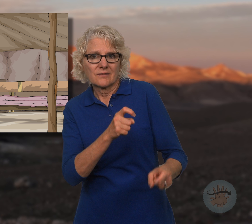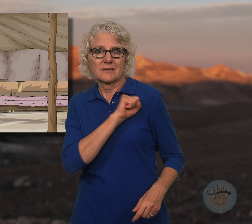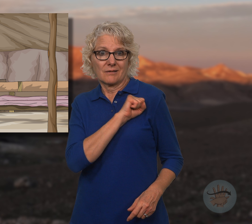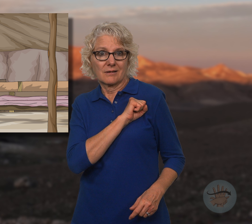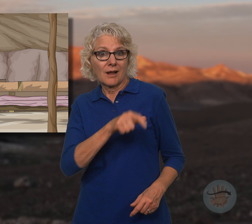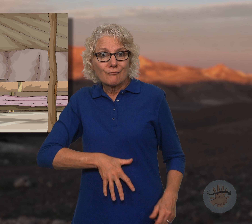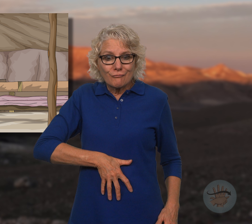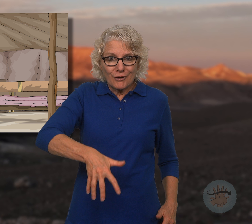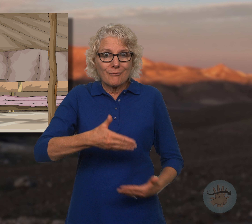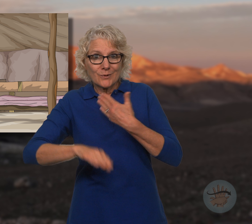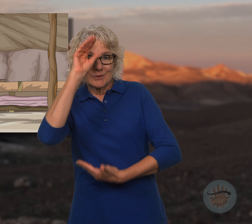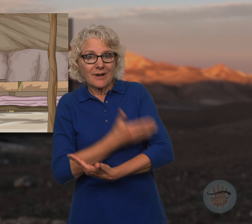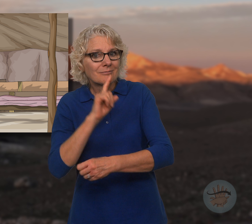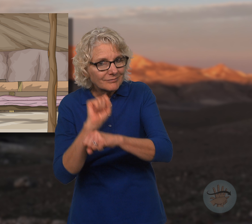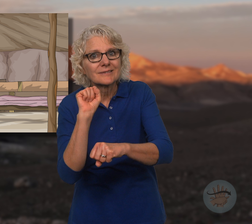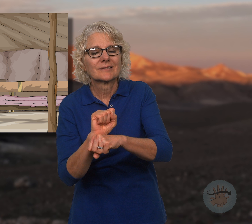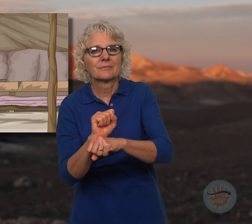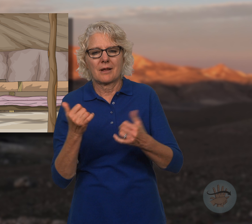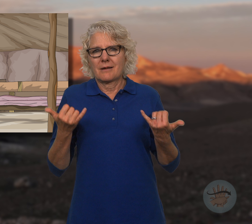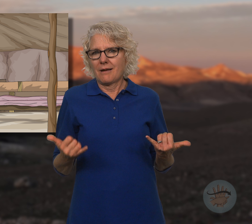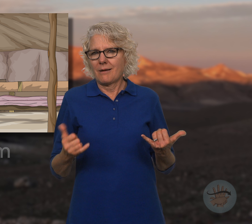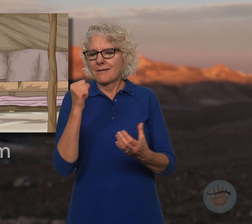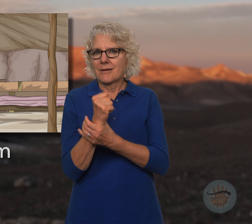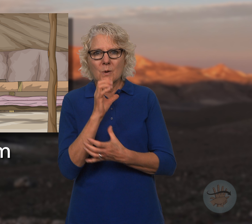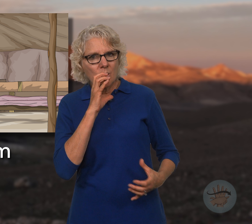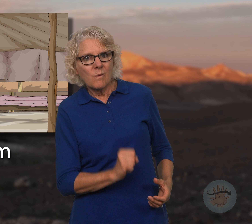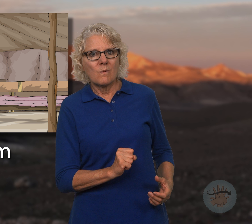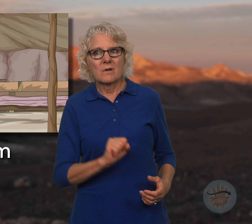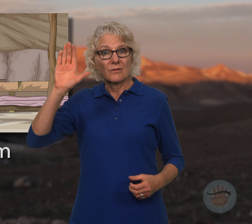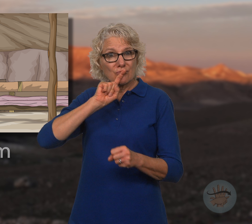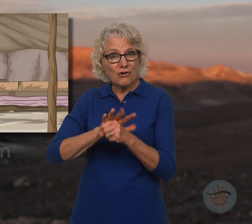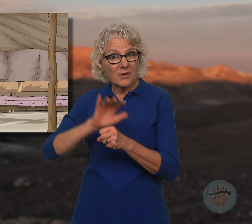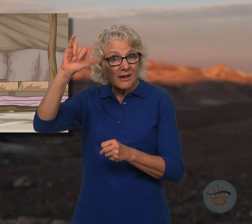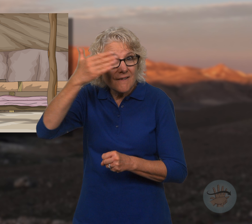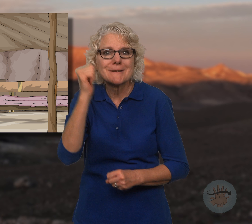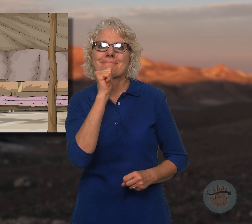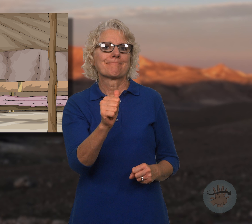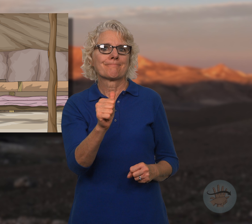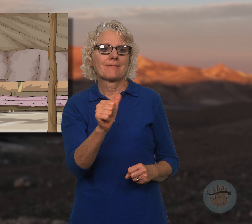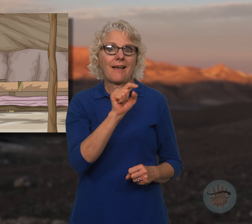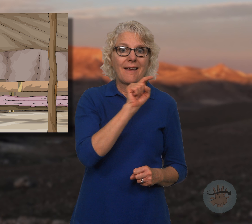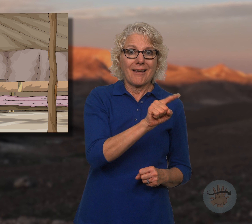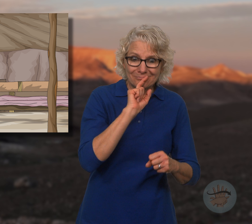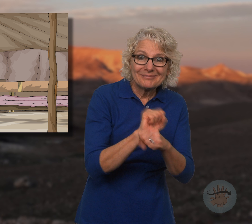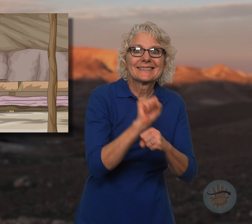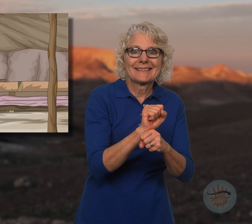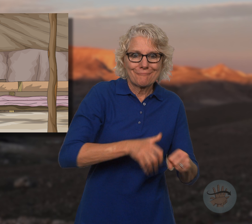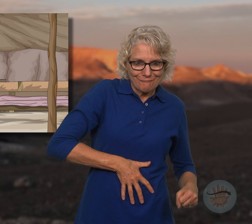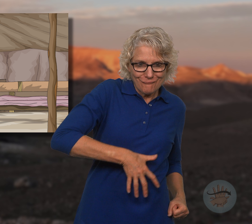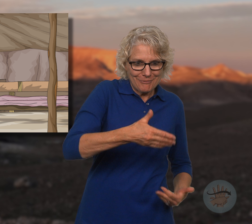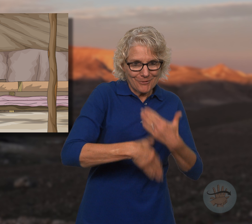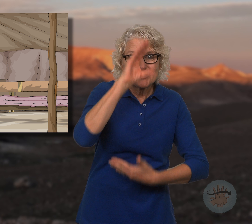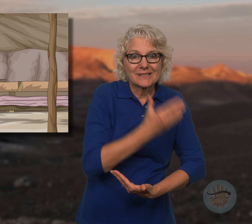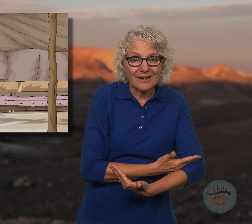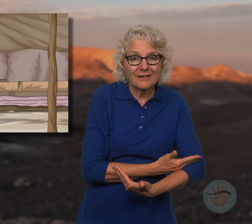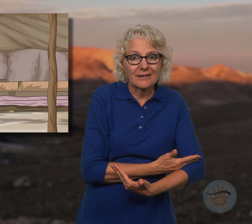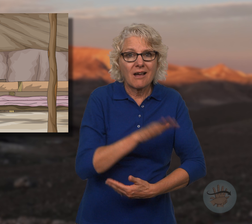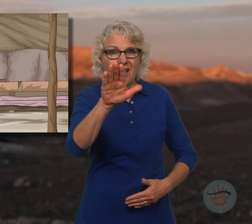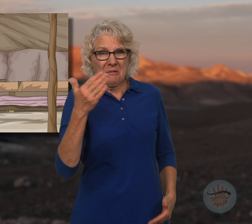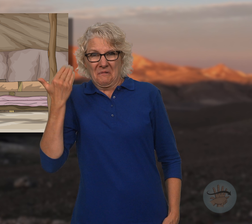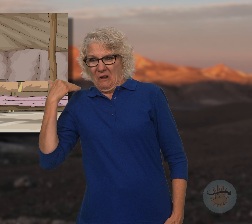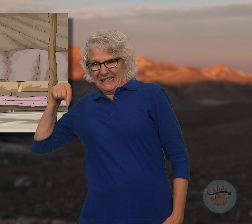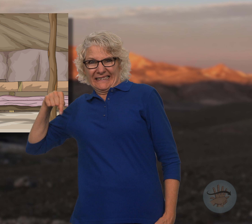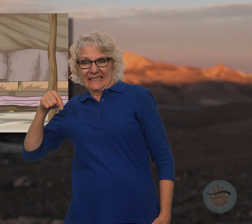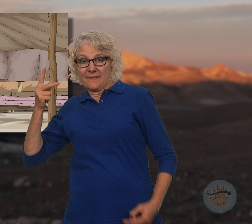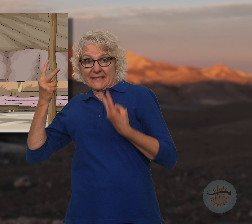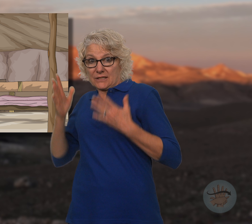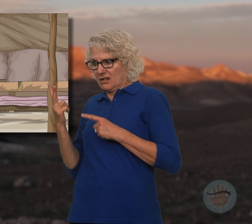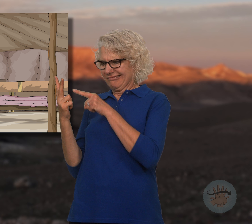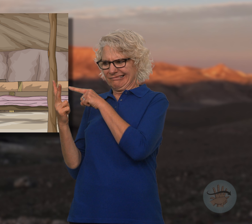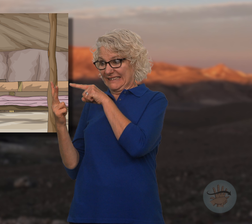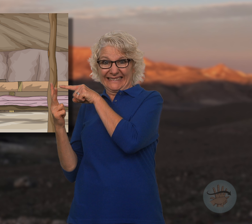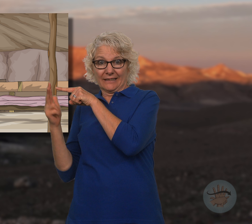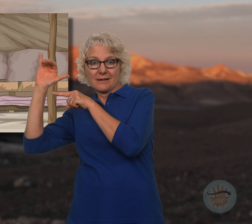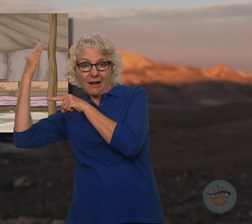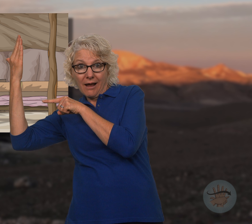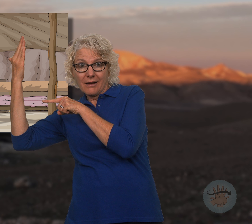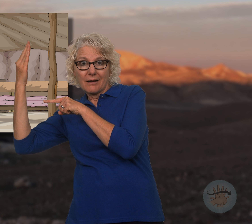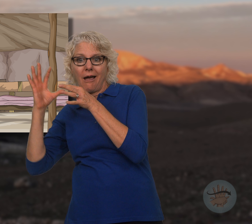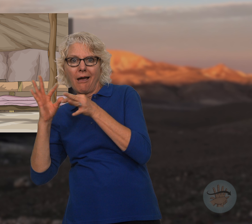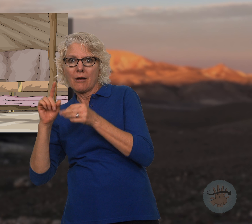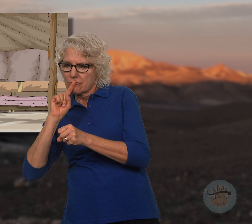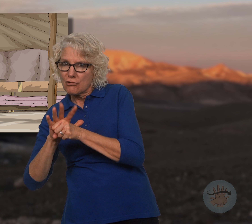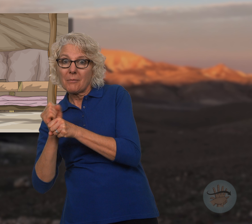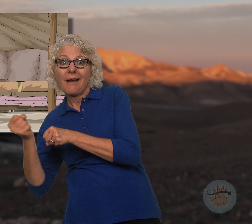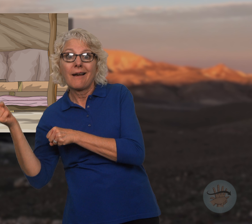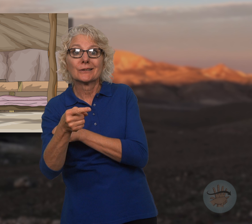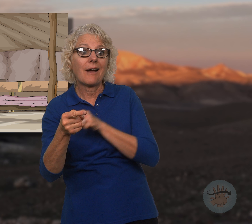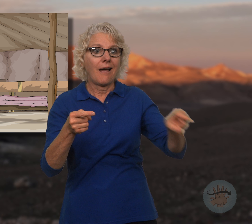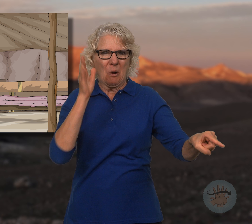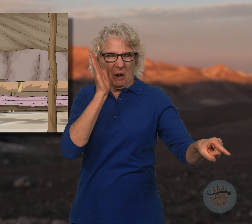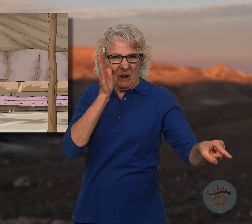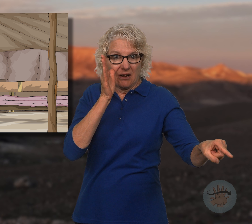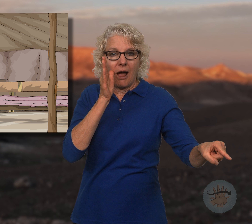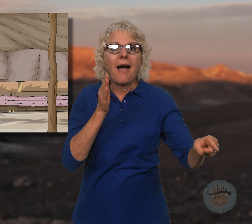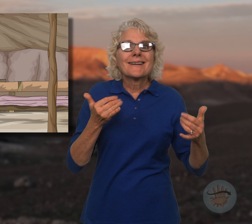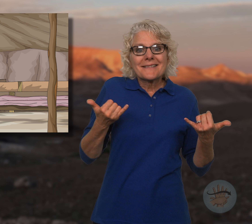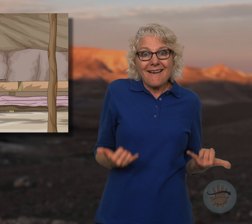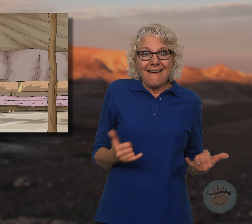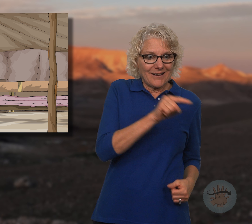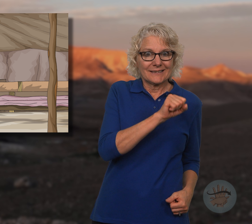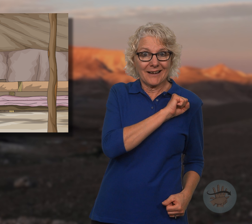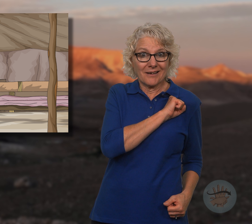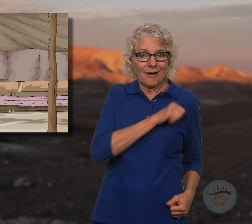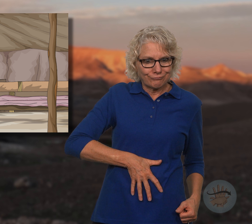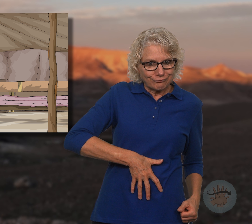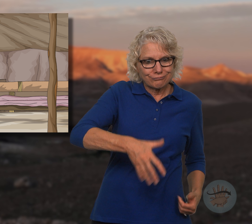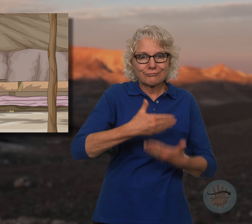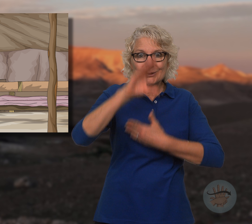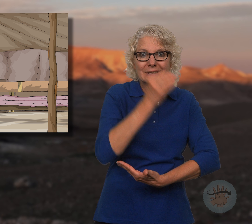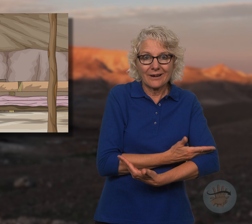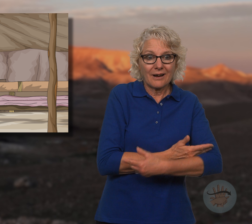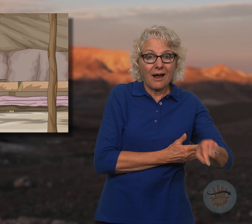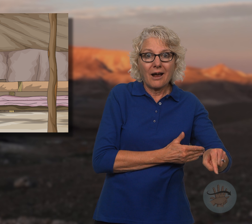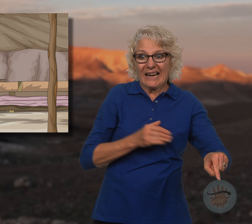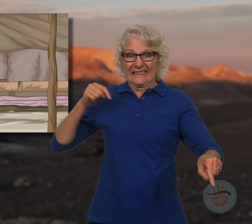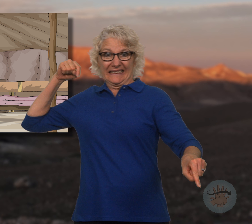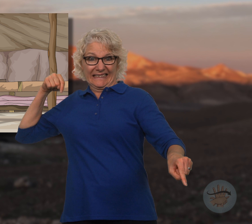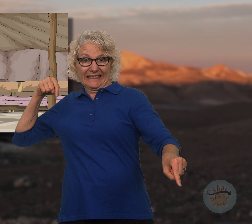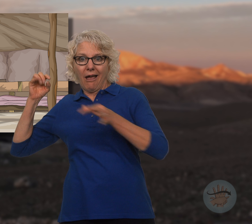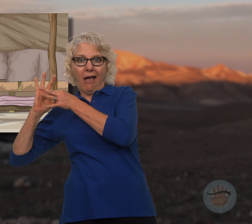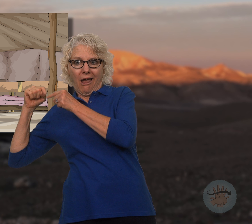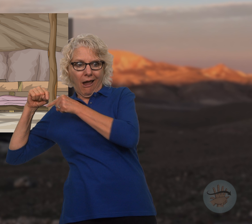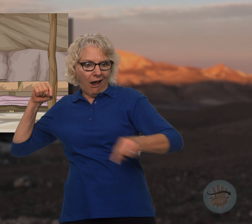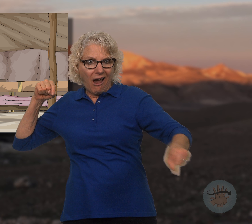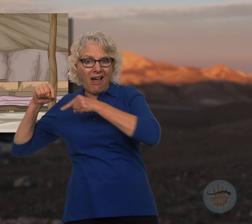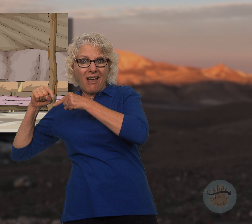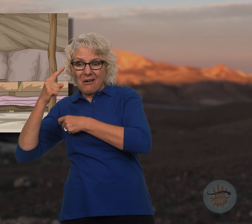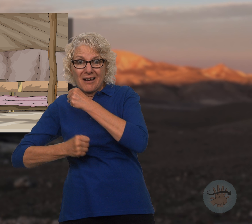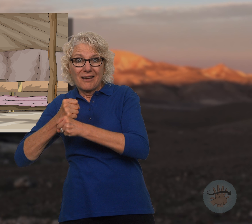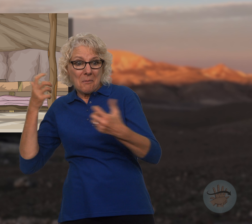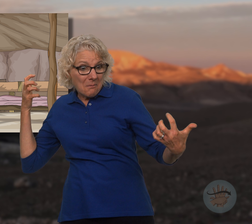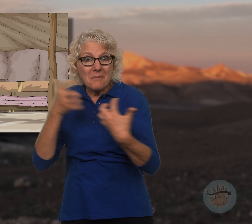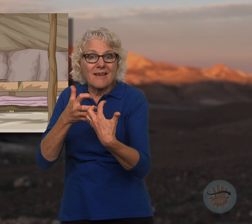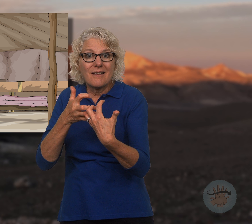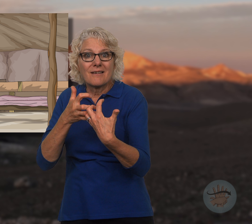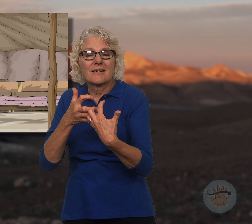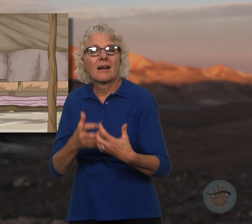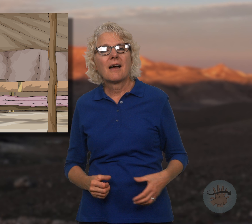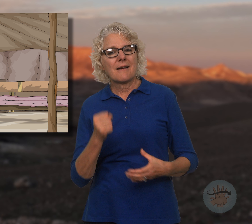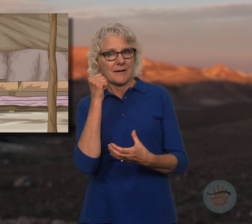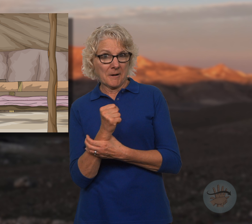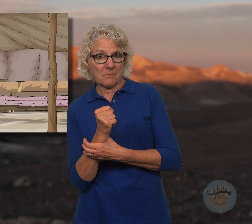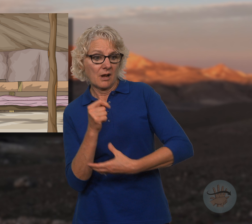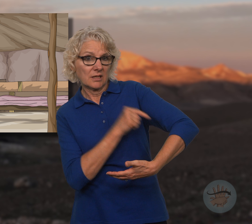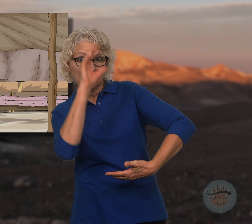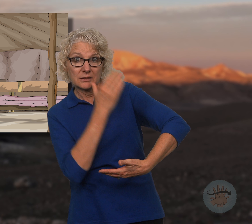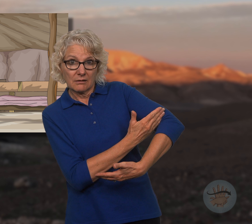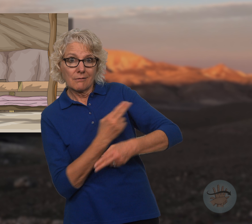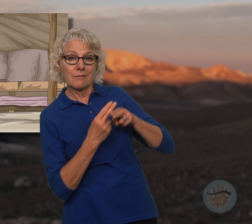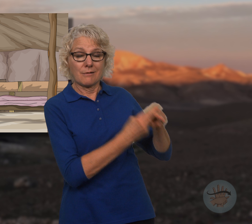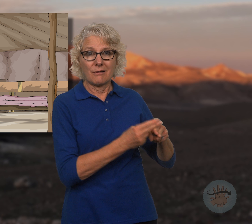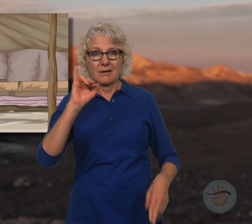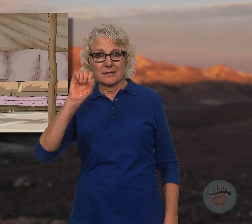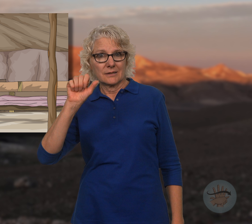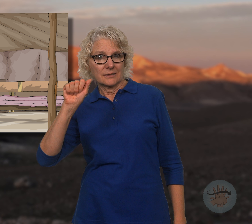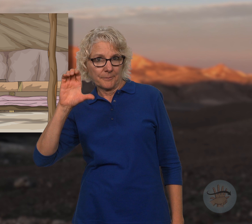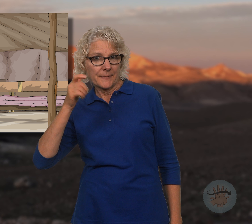So Sarah conceived and bore a son to Abraham in his old age, at the very time God had promised.